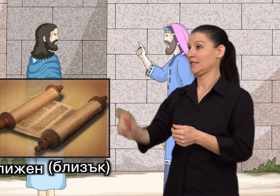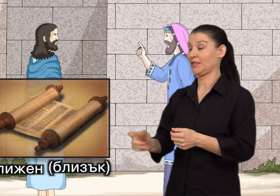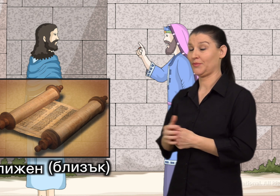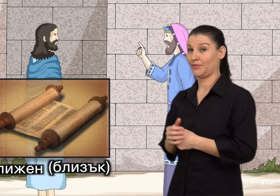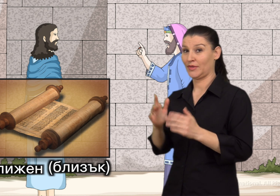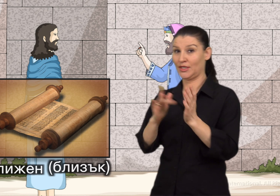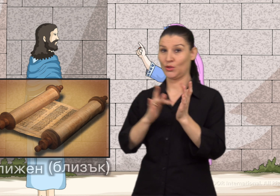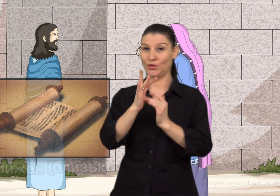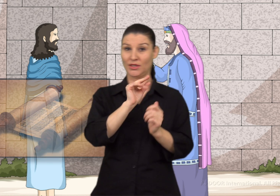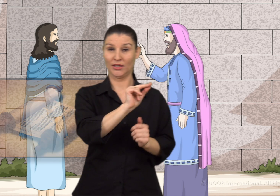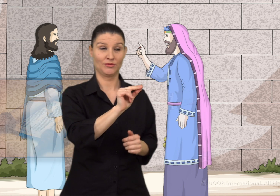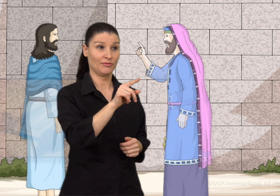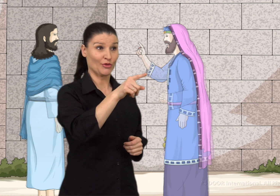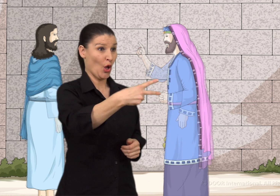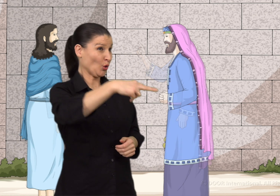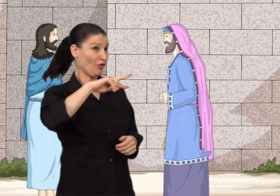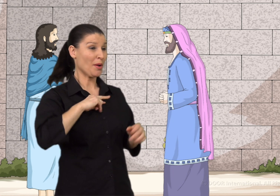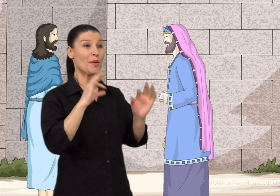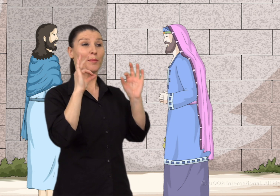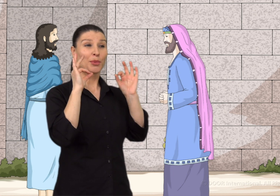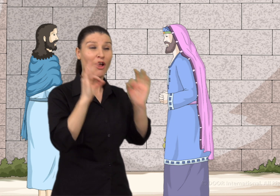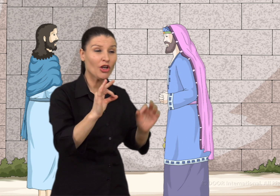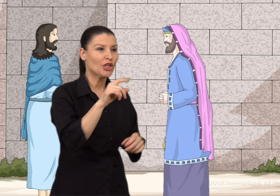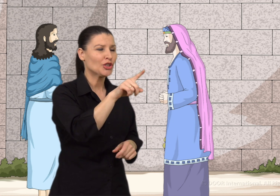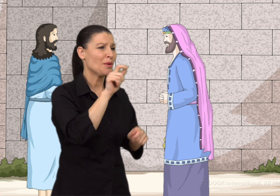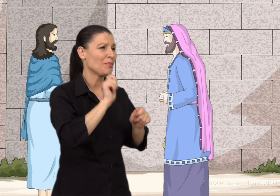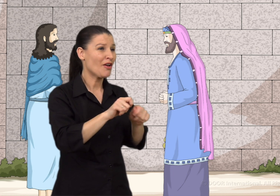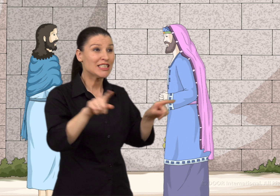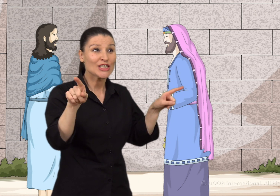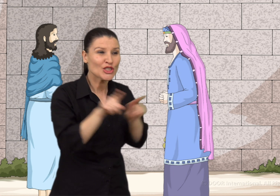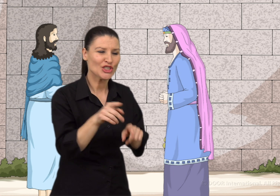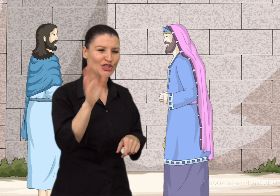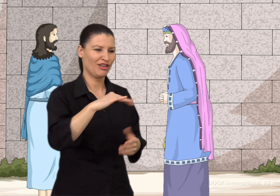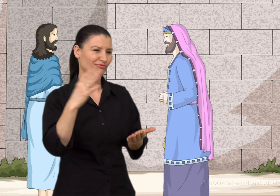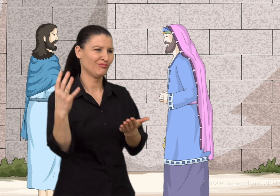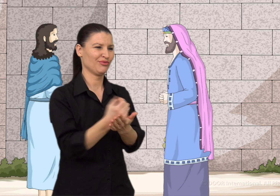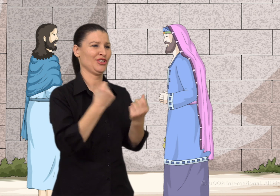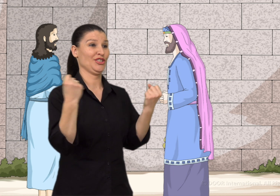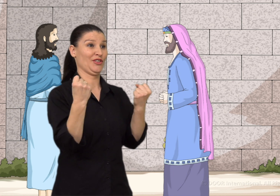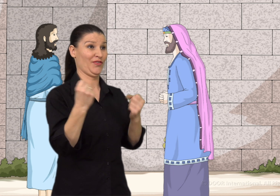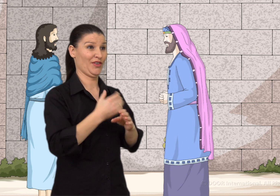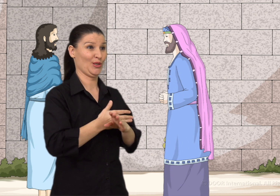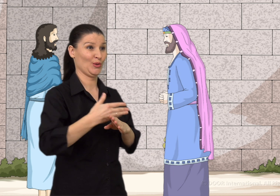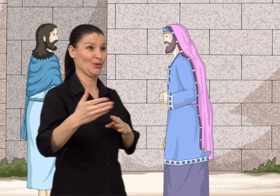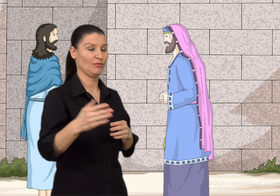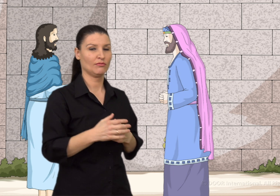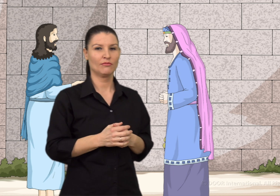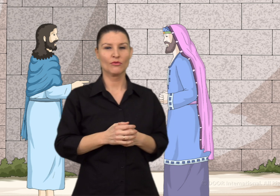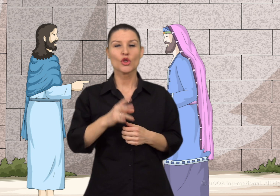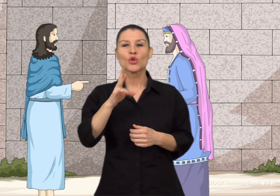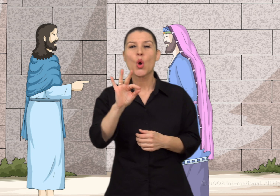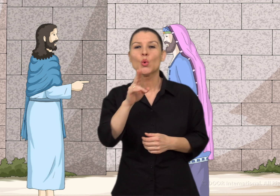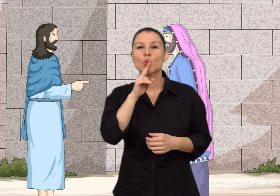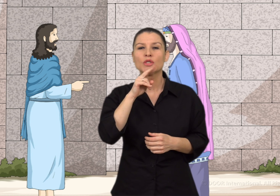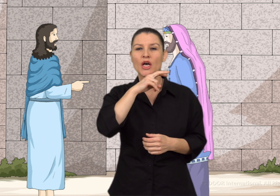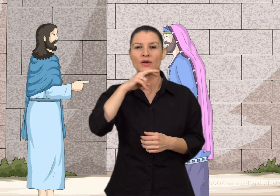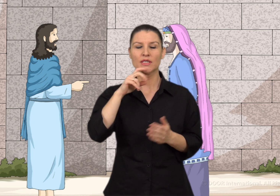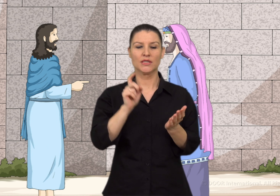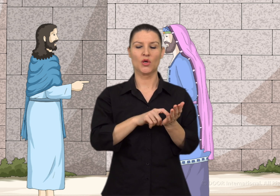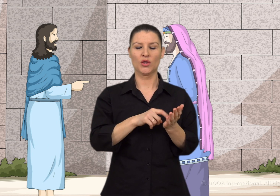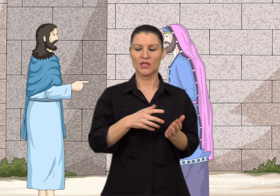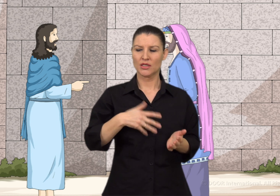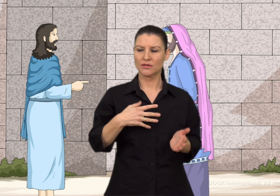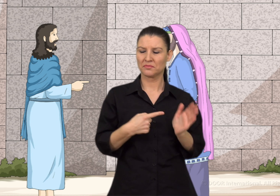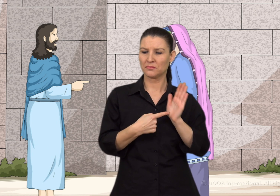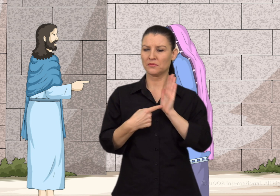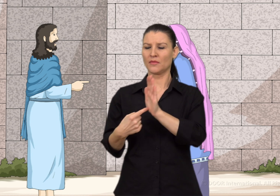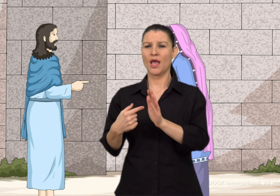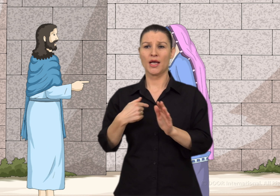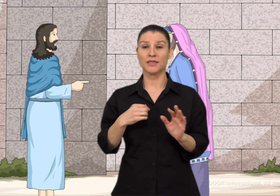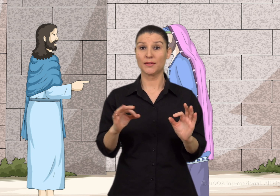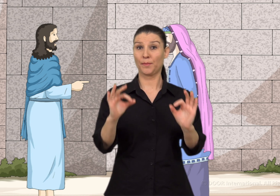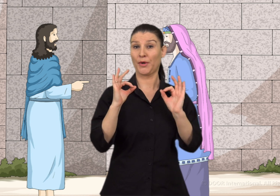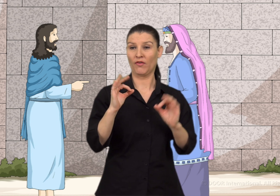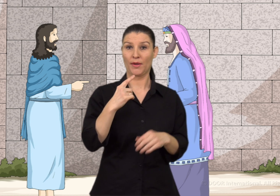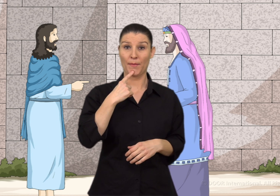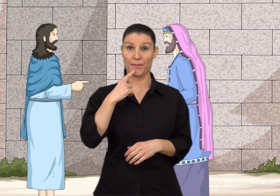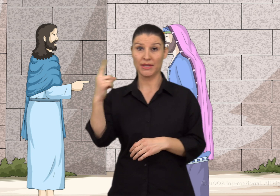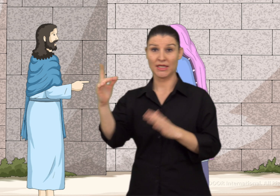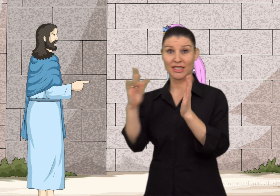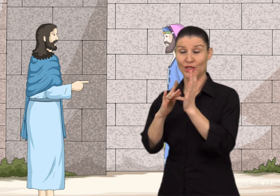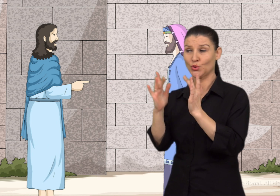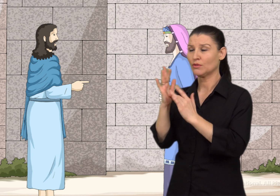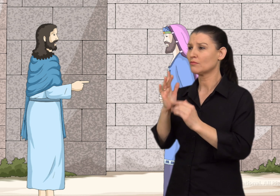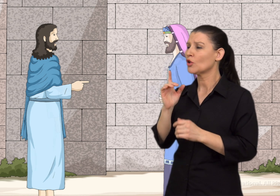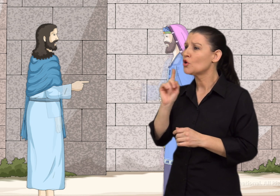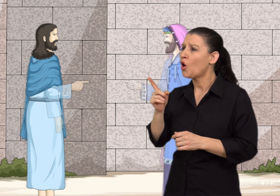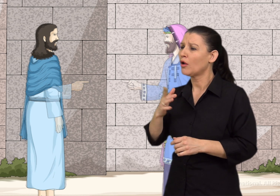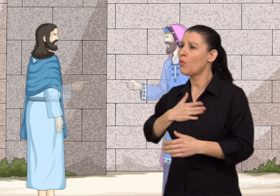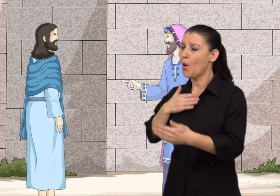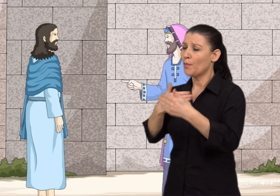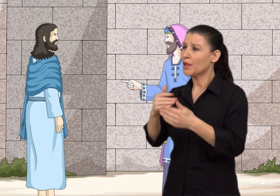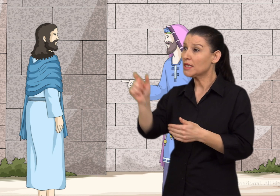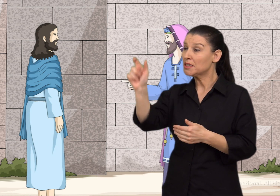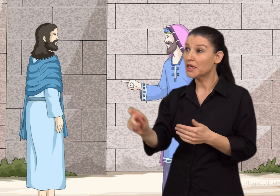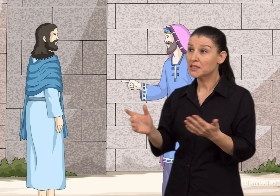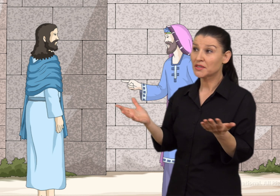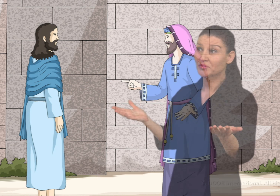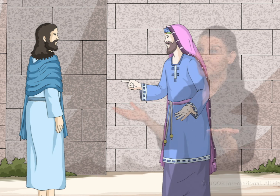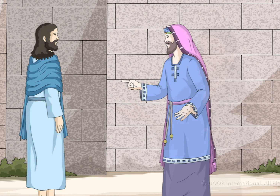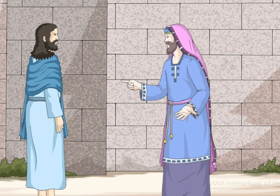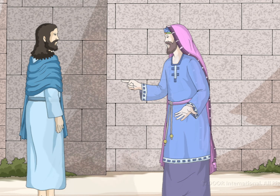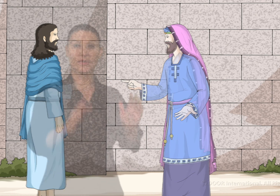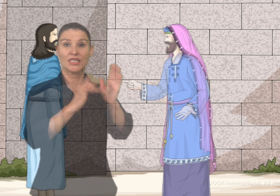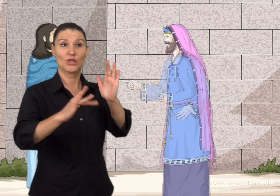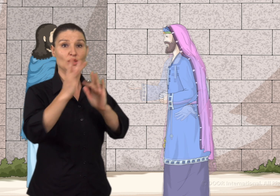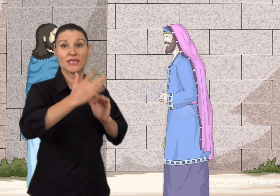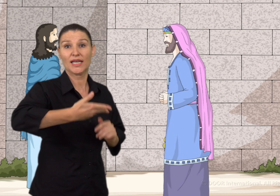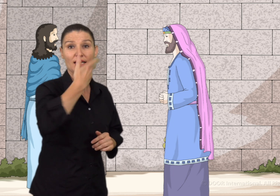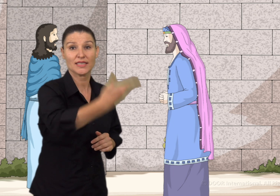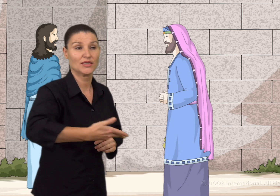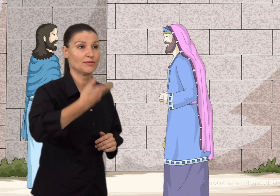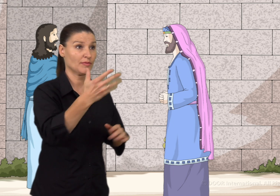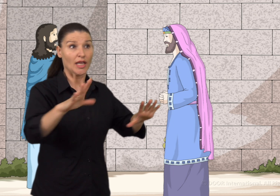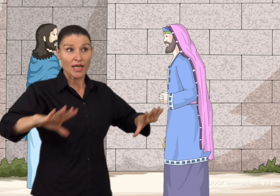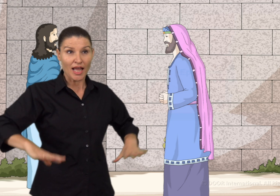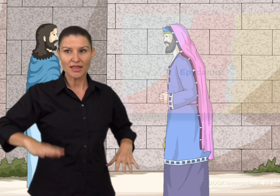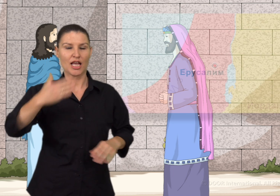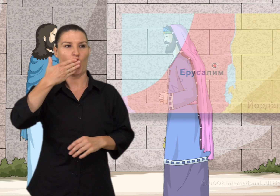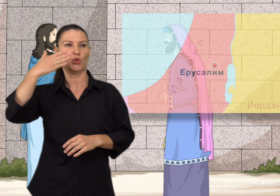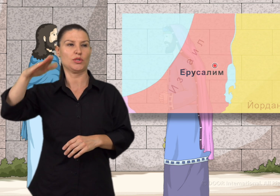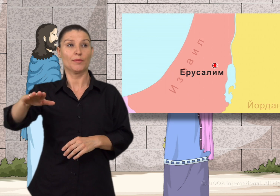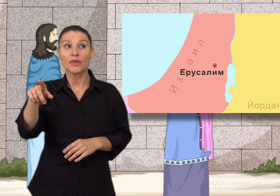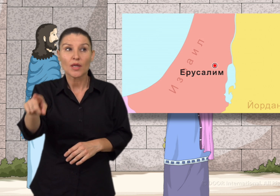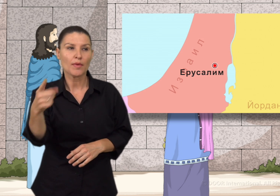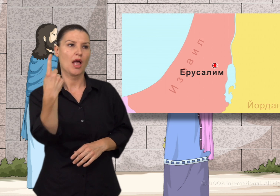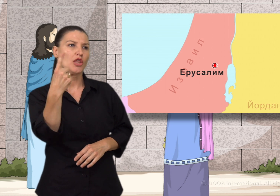“Do this and you will live.” But wanting to justify himself, he asked Jesus, “And who is my neighbor?”